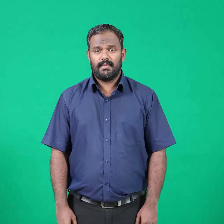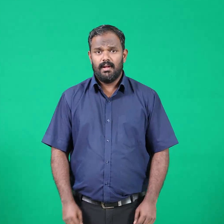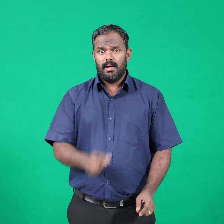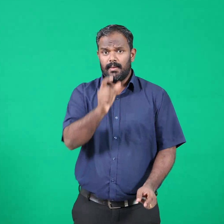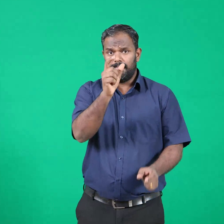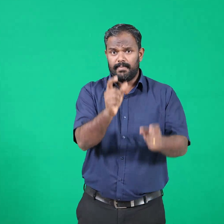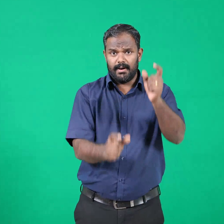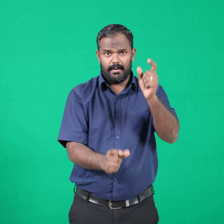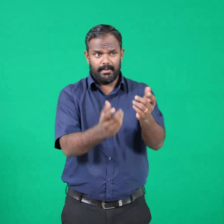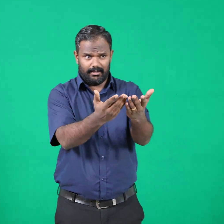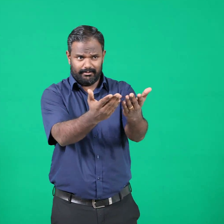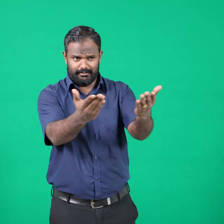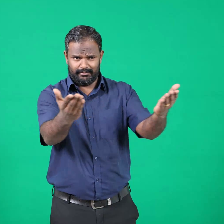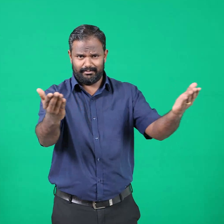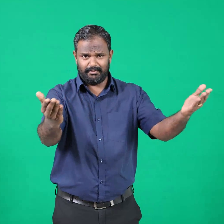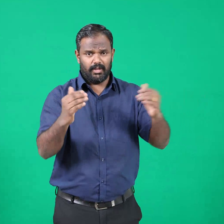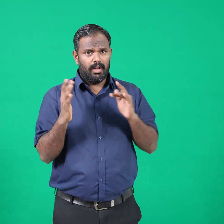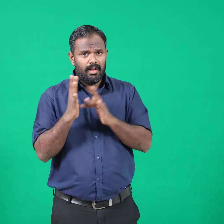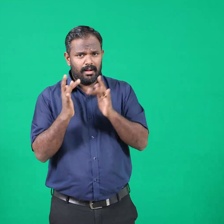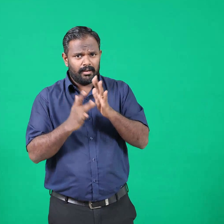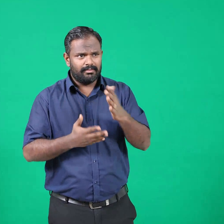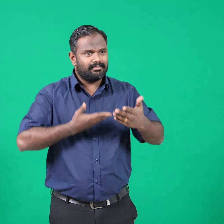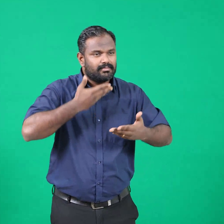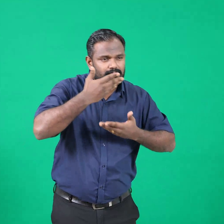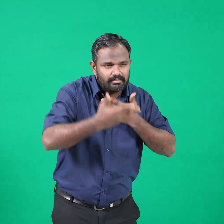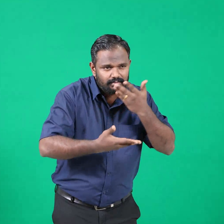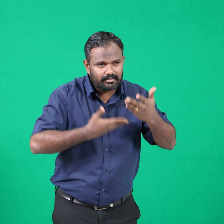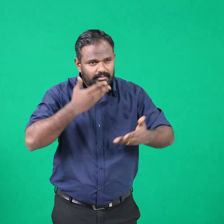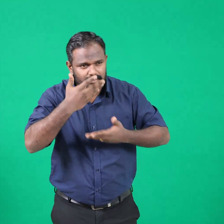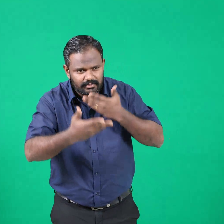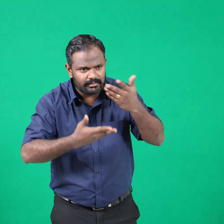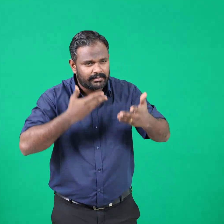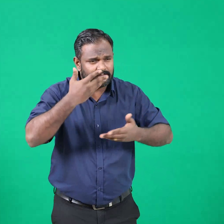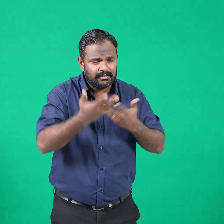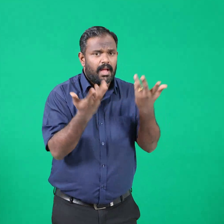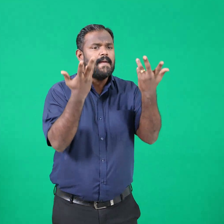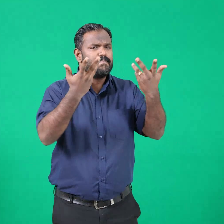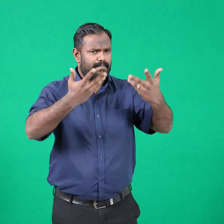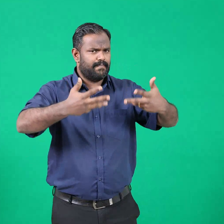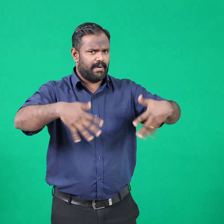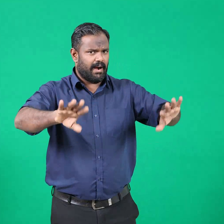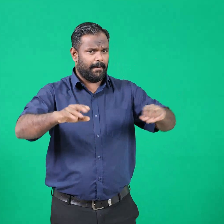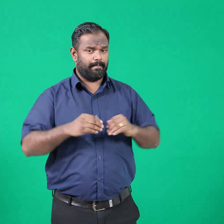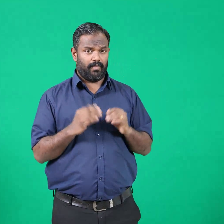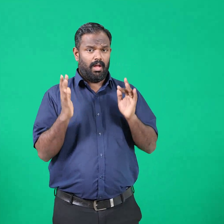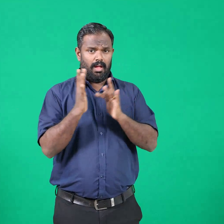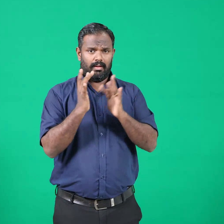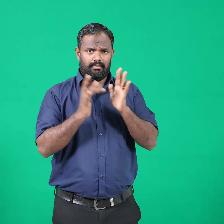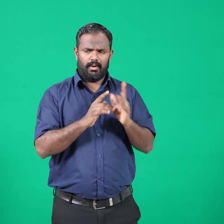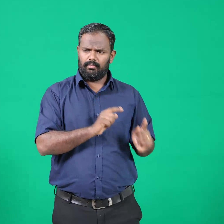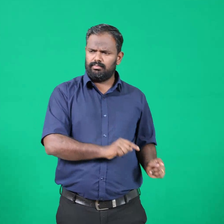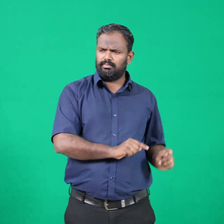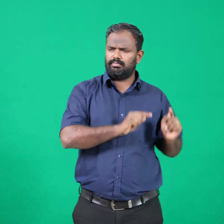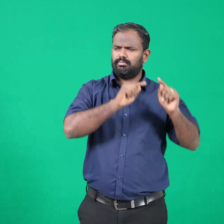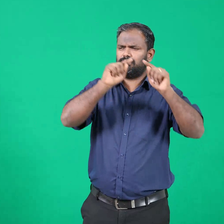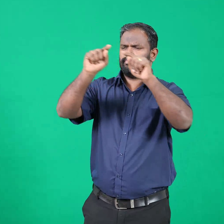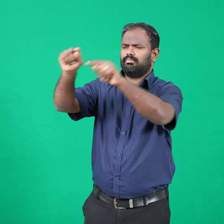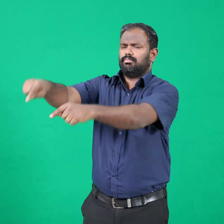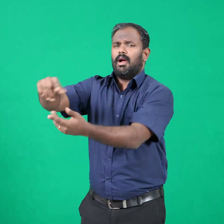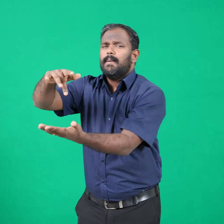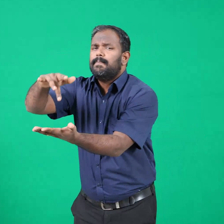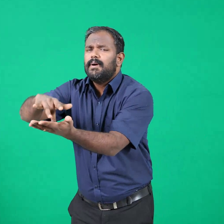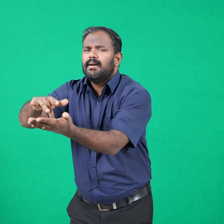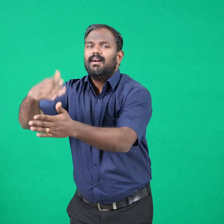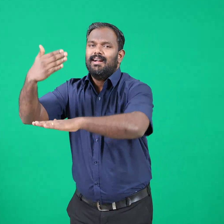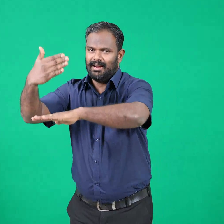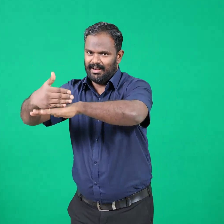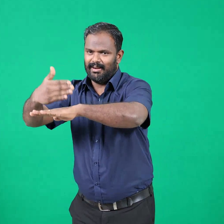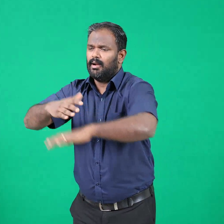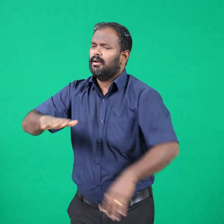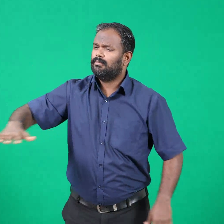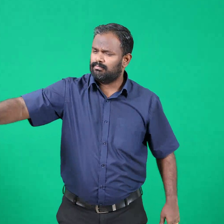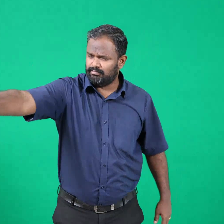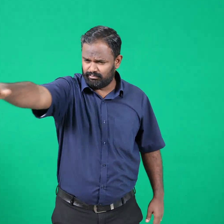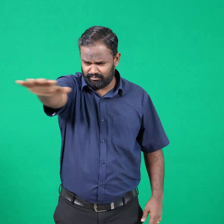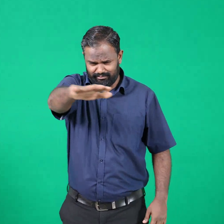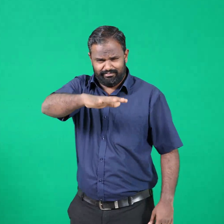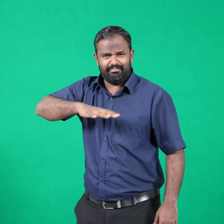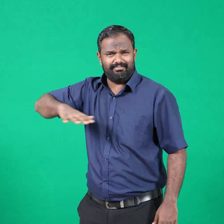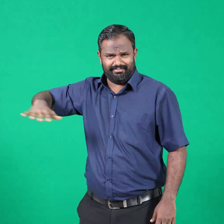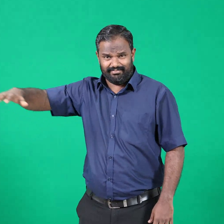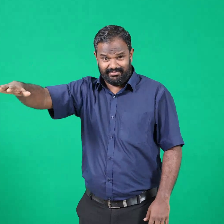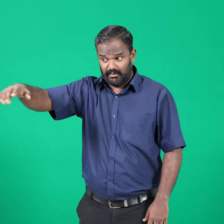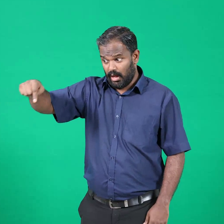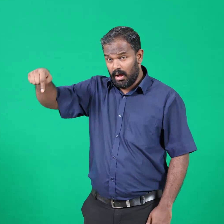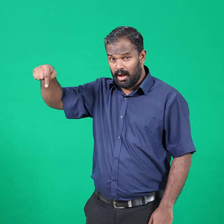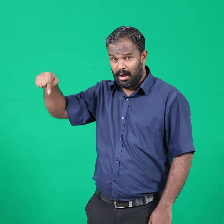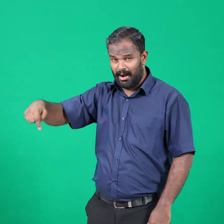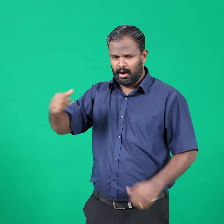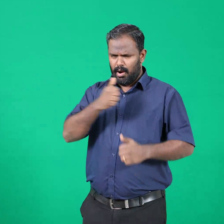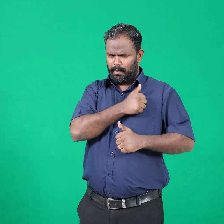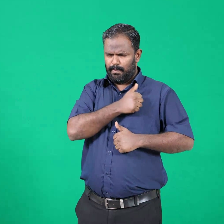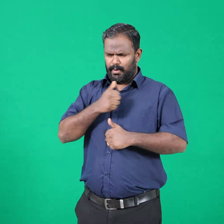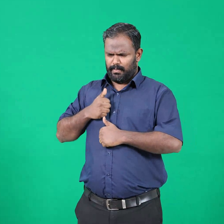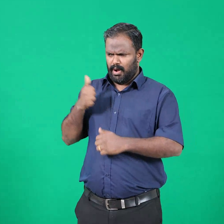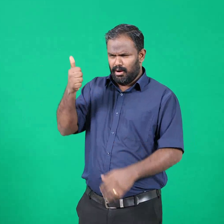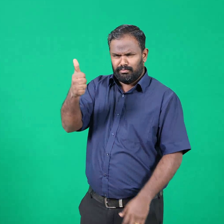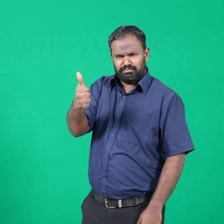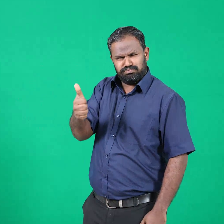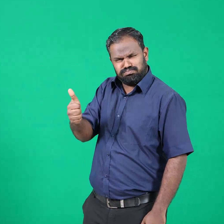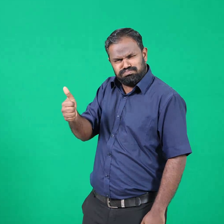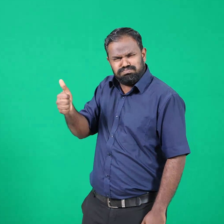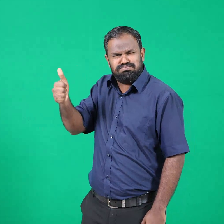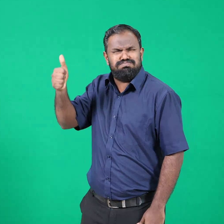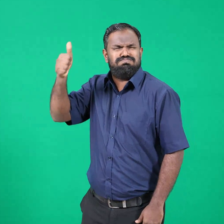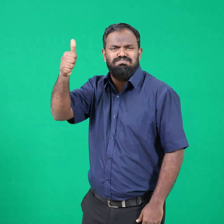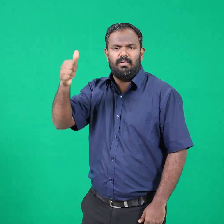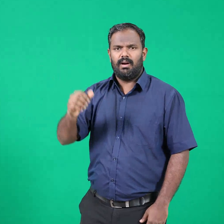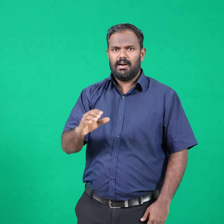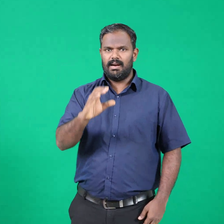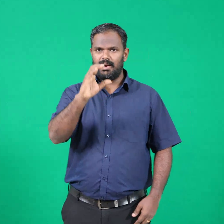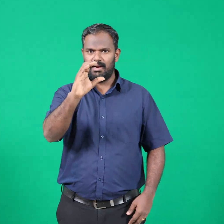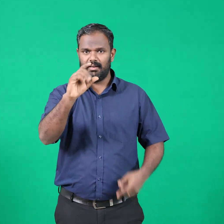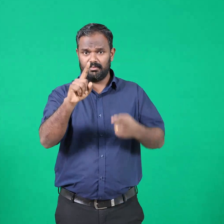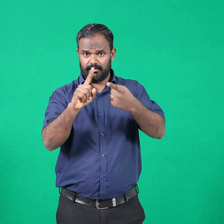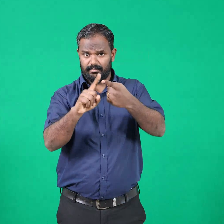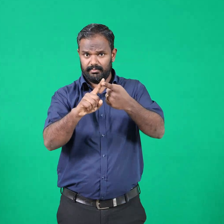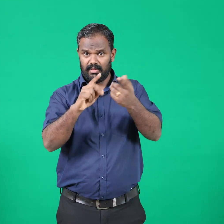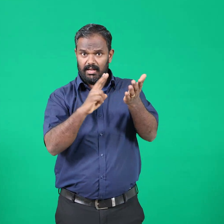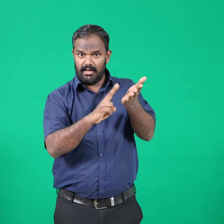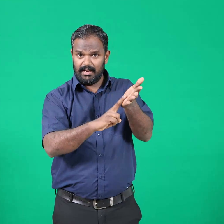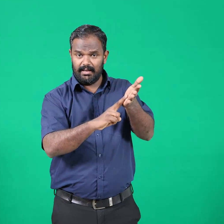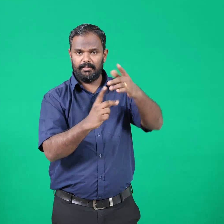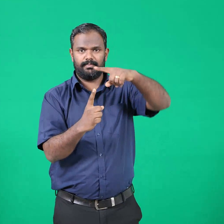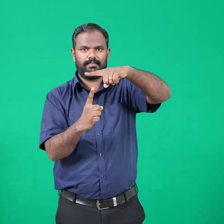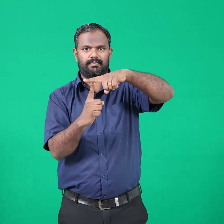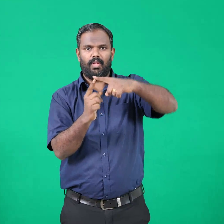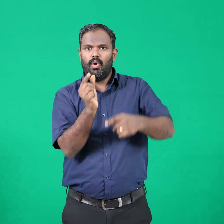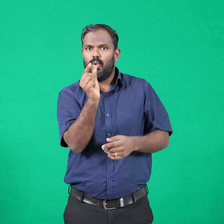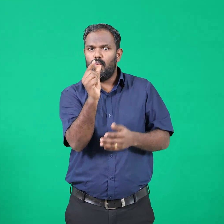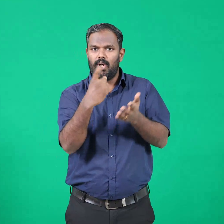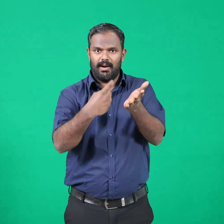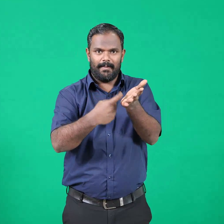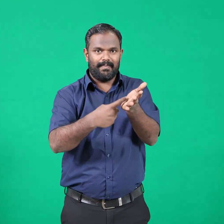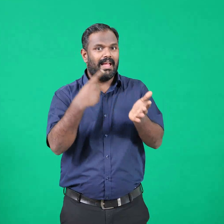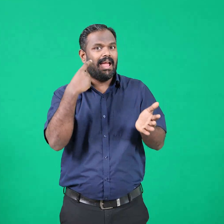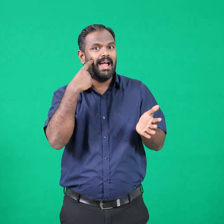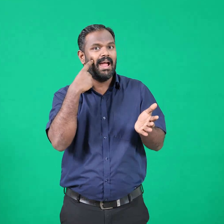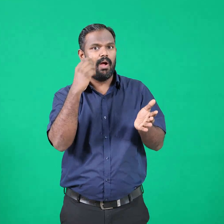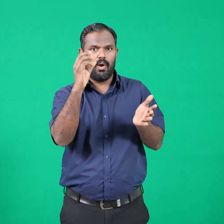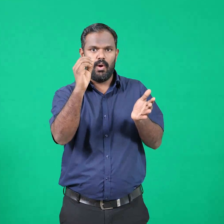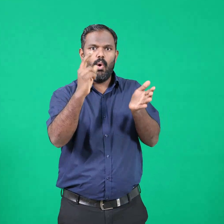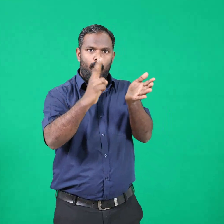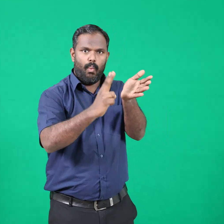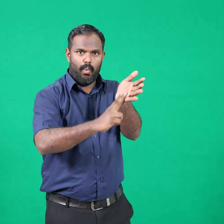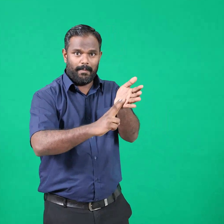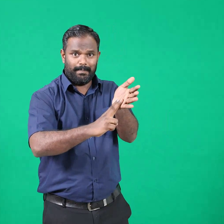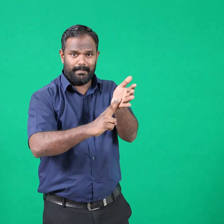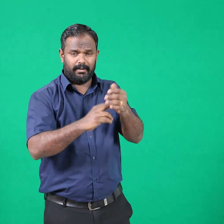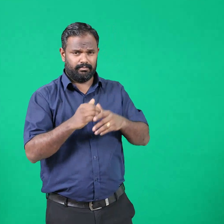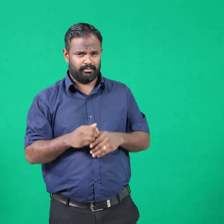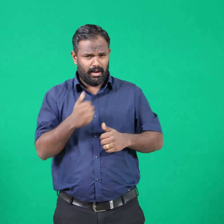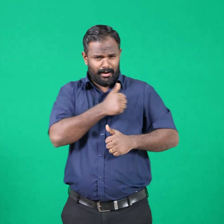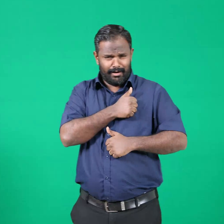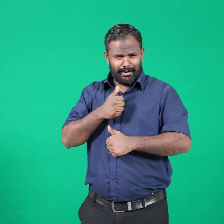When Jesus had concluded His discourse in the hearing of the people, He went to Capernaum.